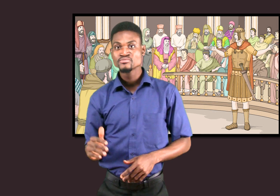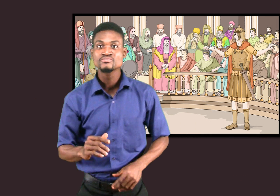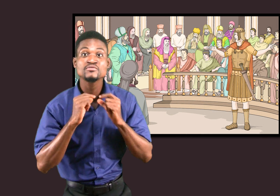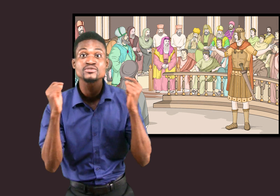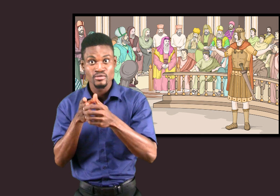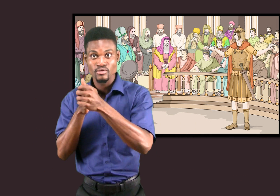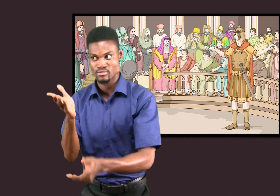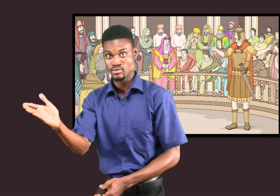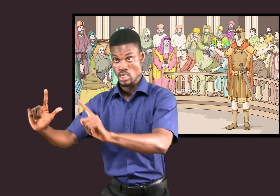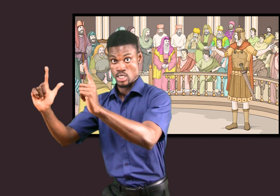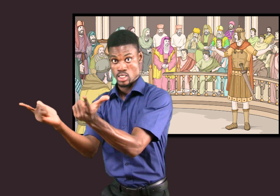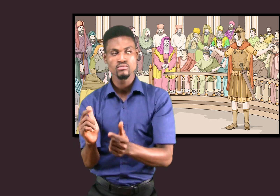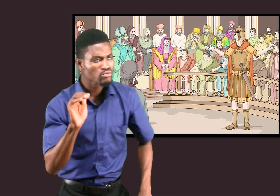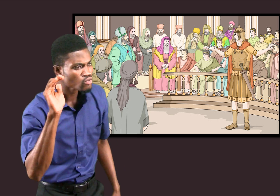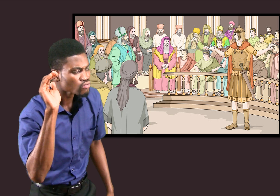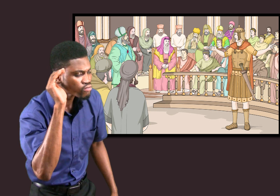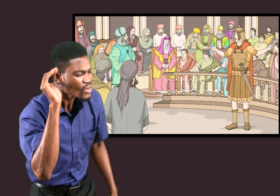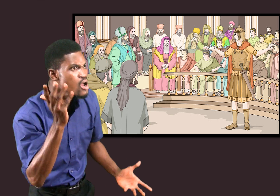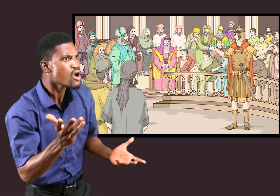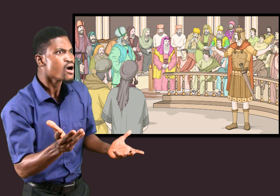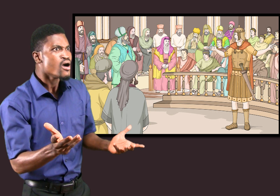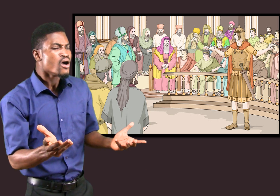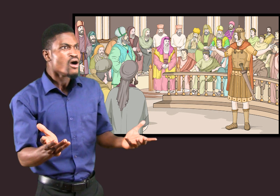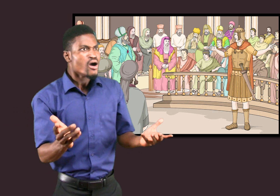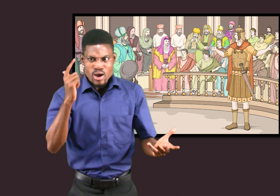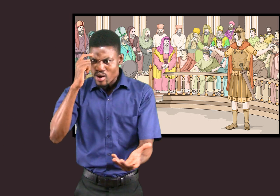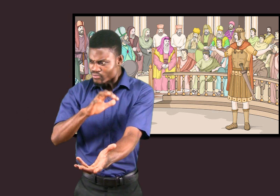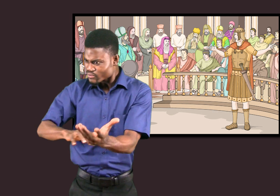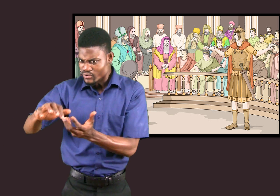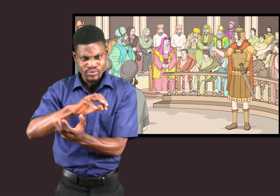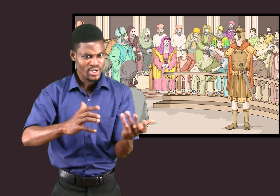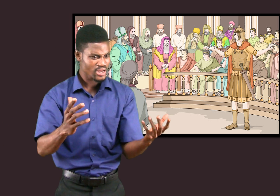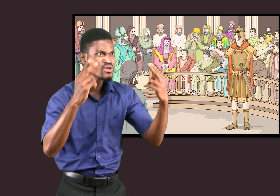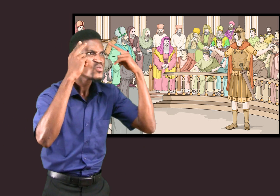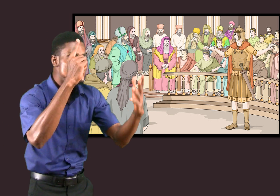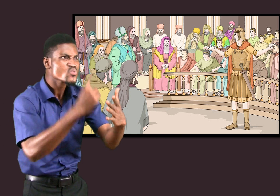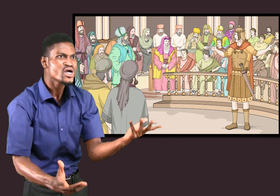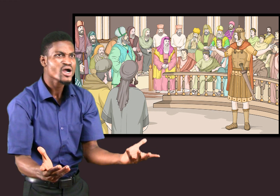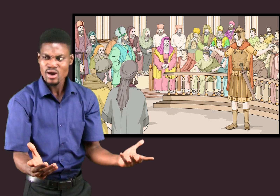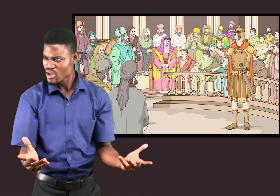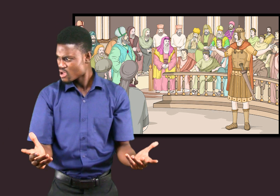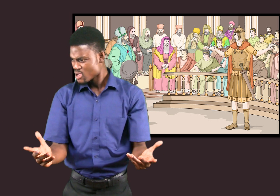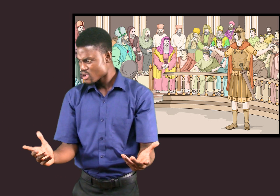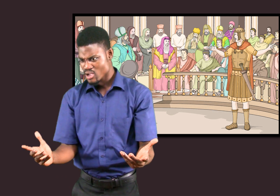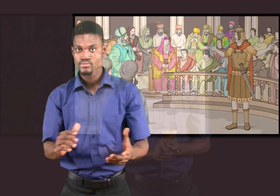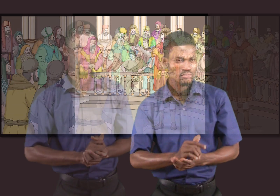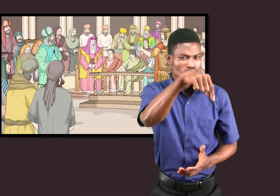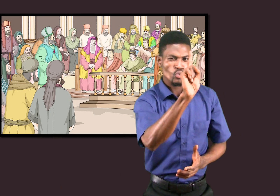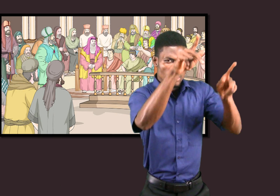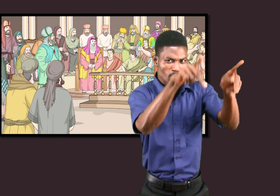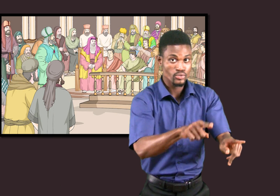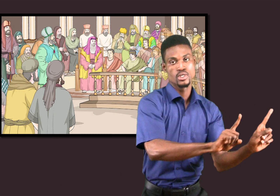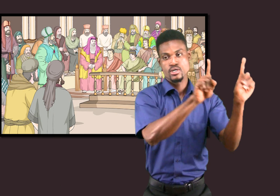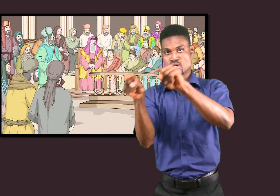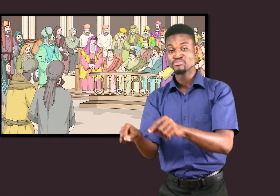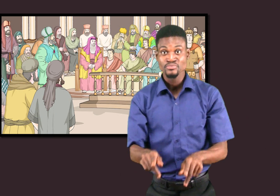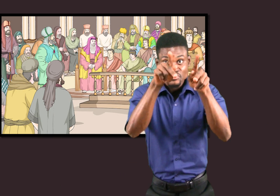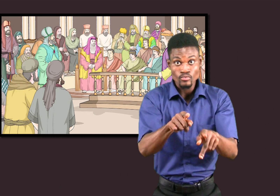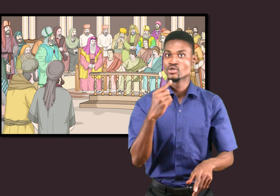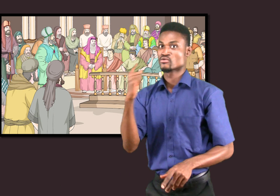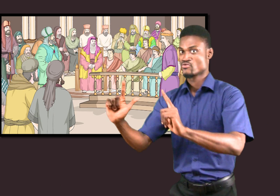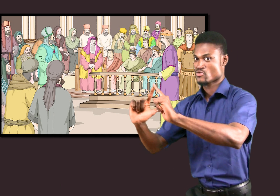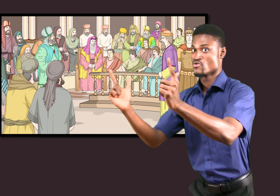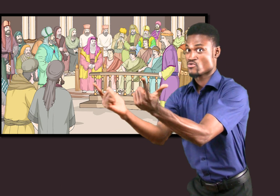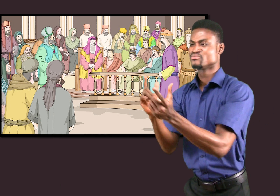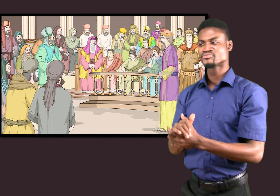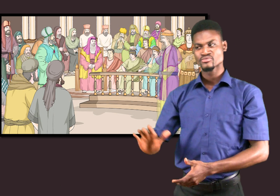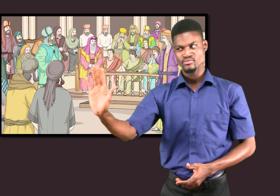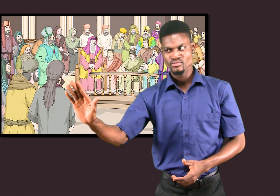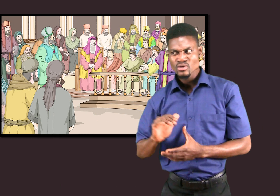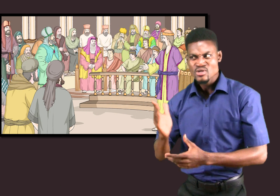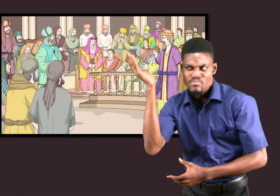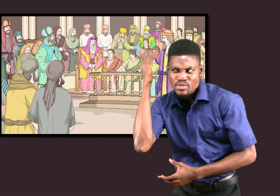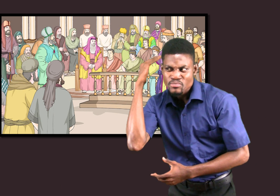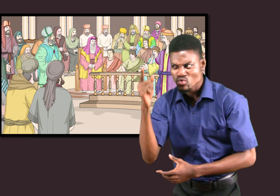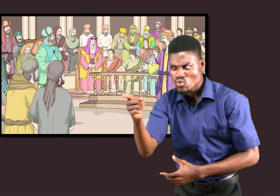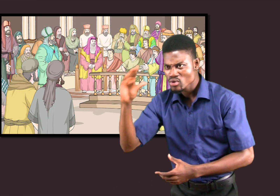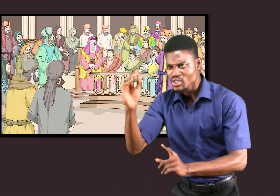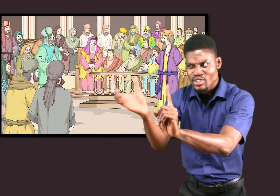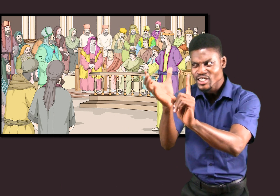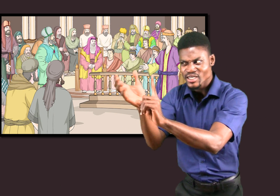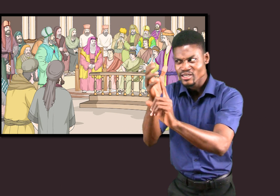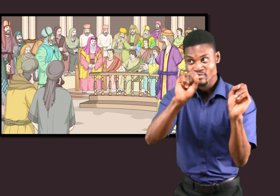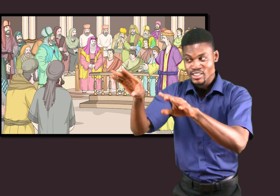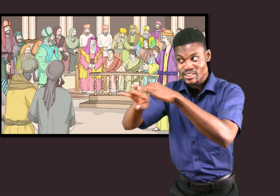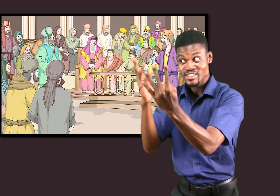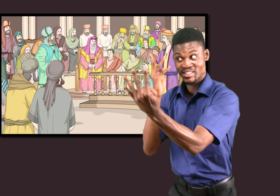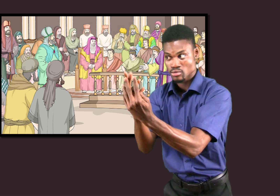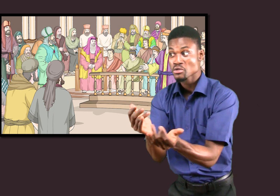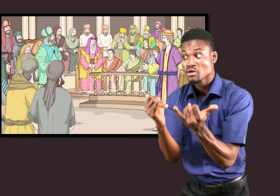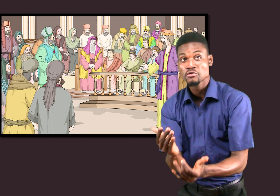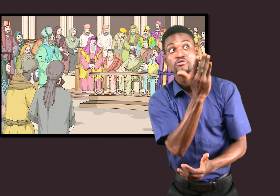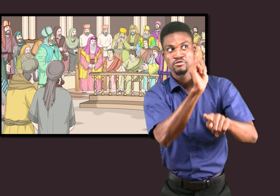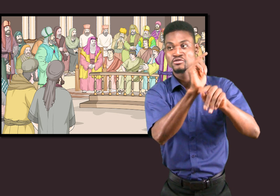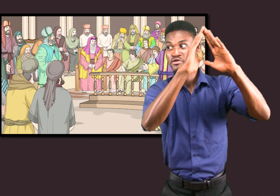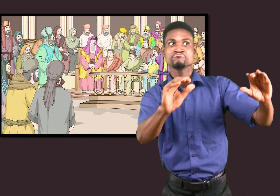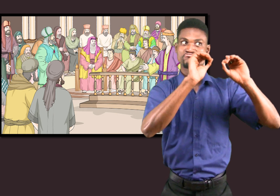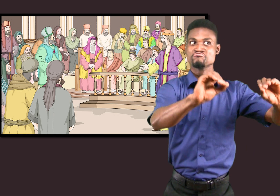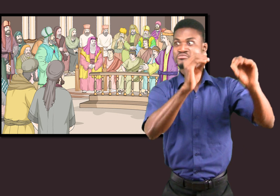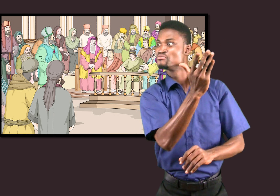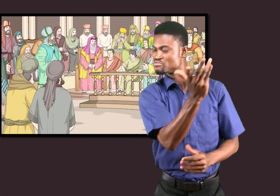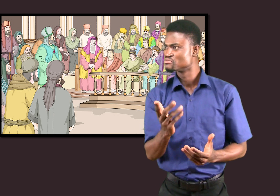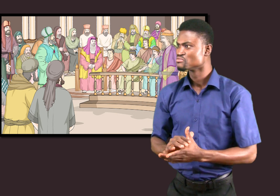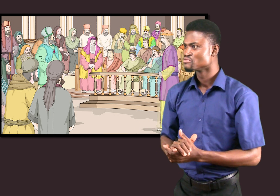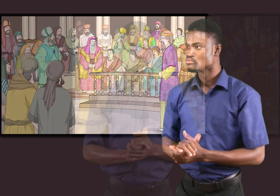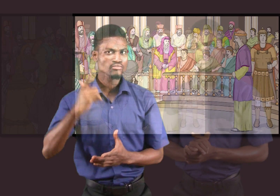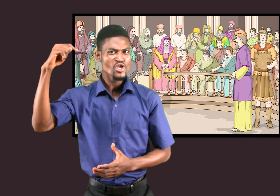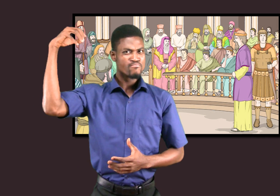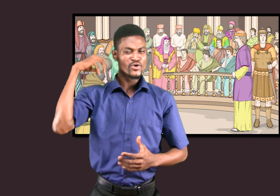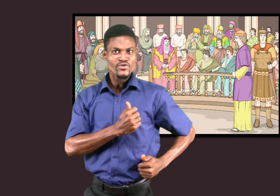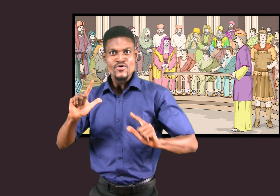When the captain of the temple guard and the chief priests heard this account, they were perplexed as to what was happening.